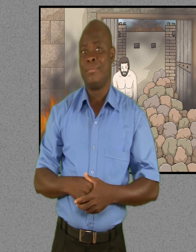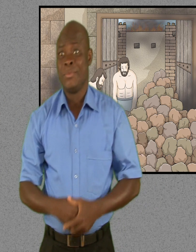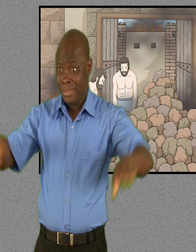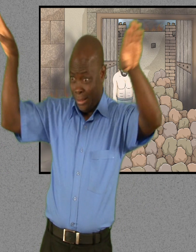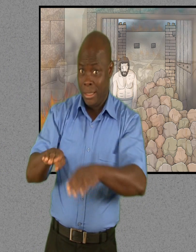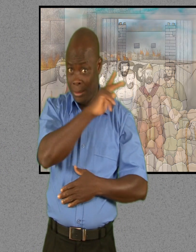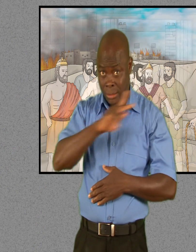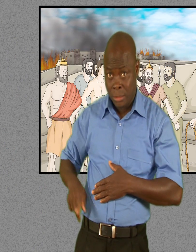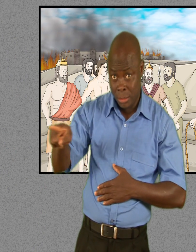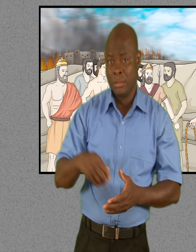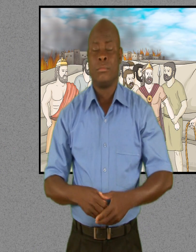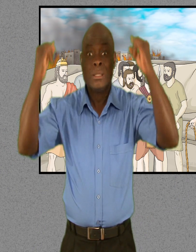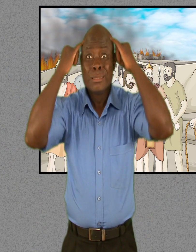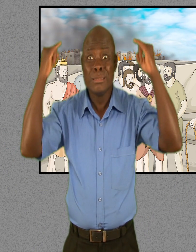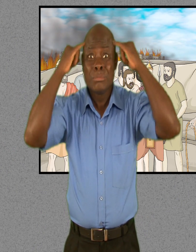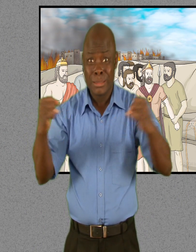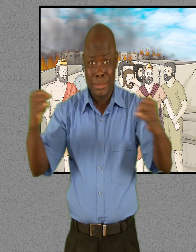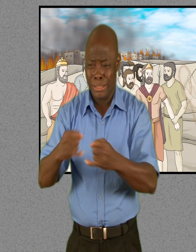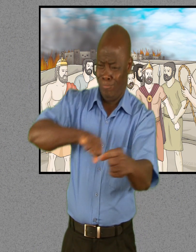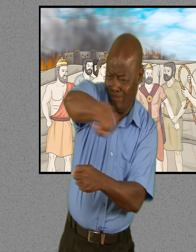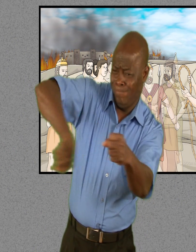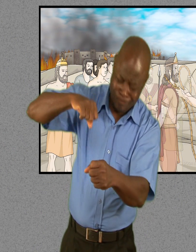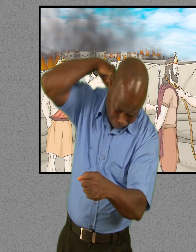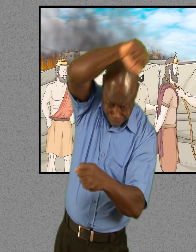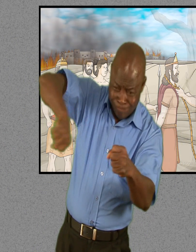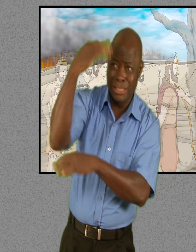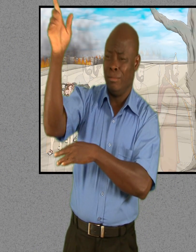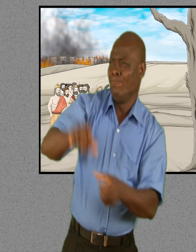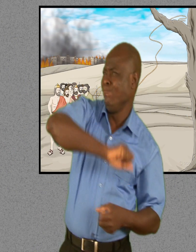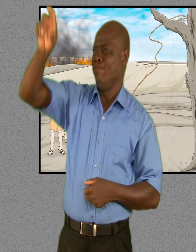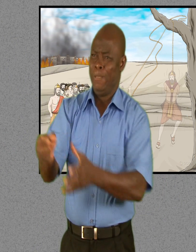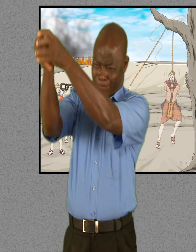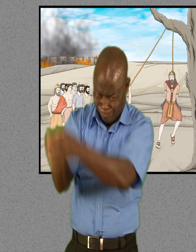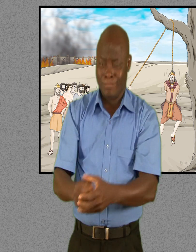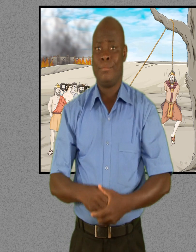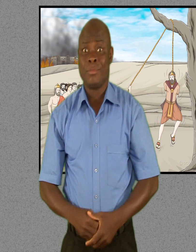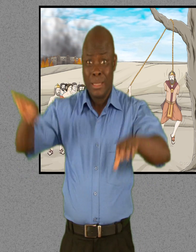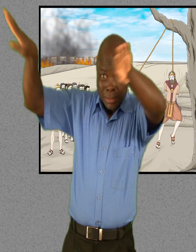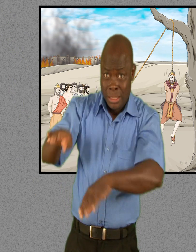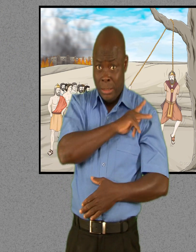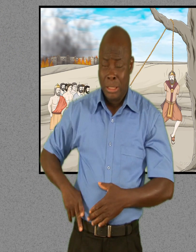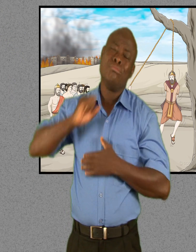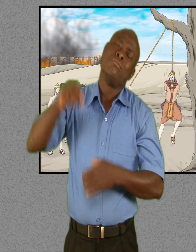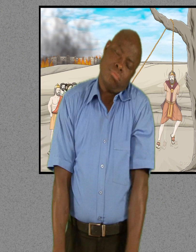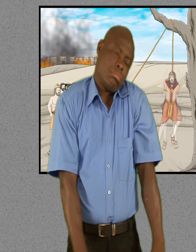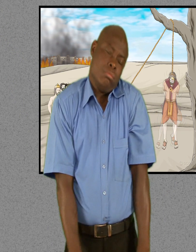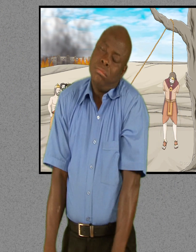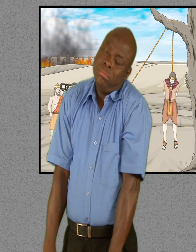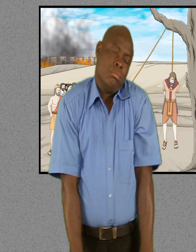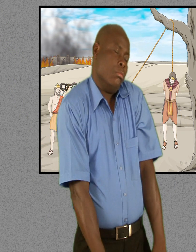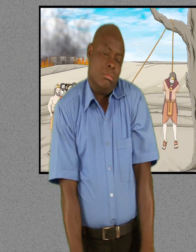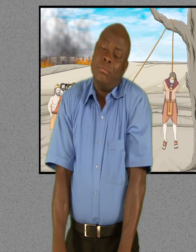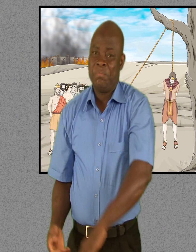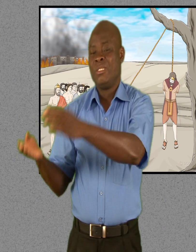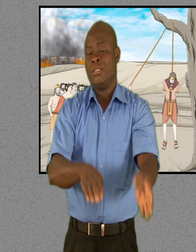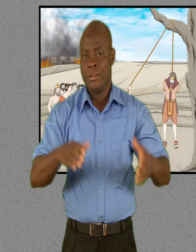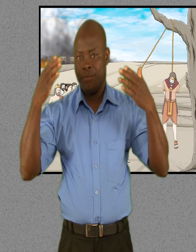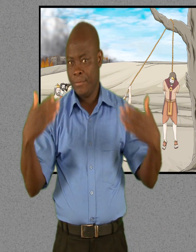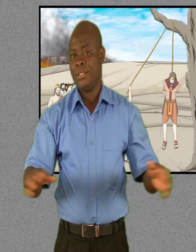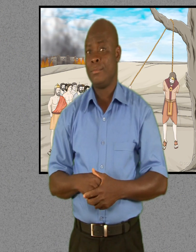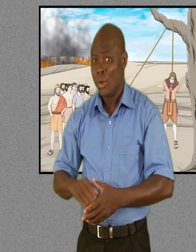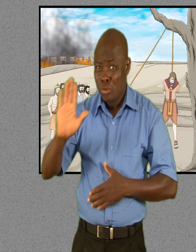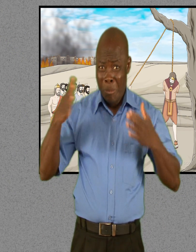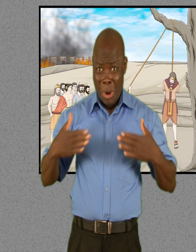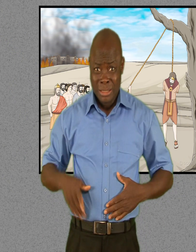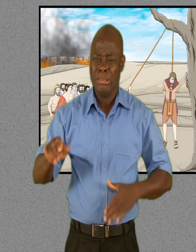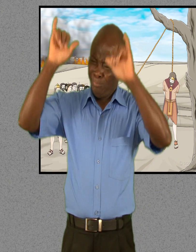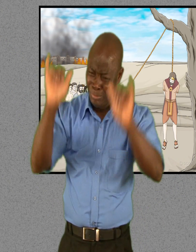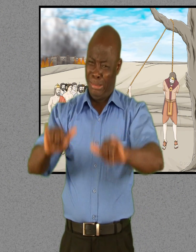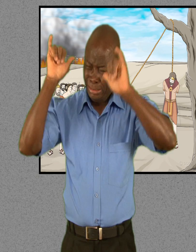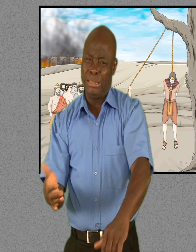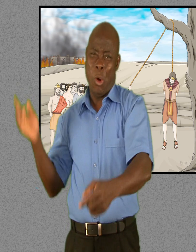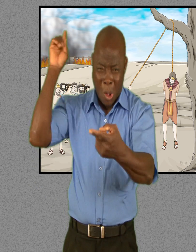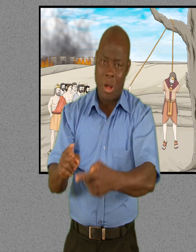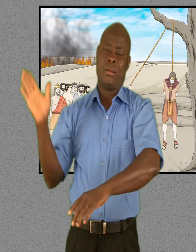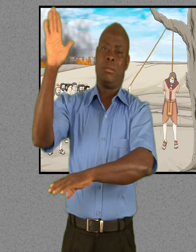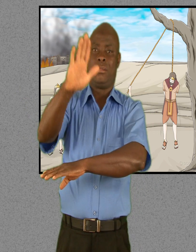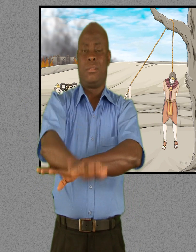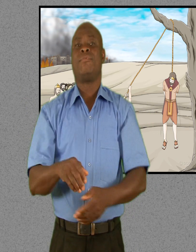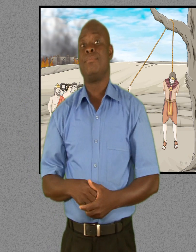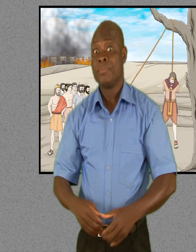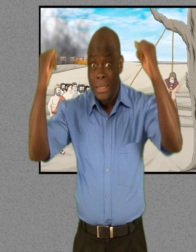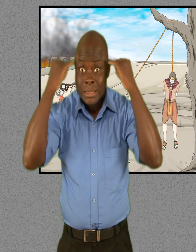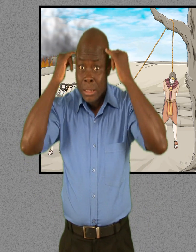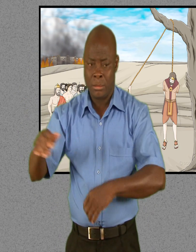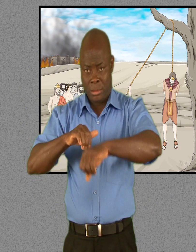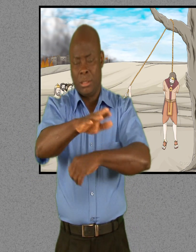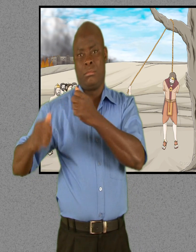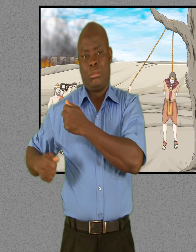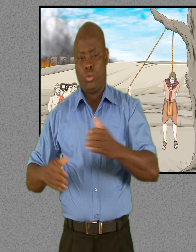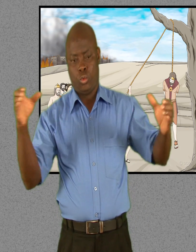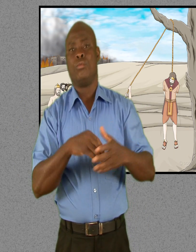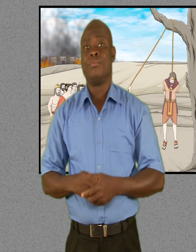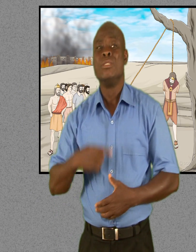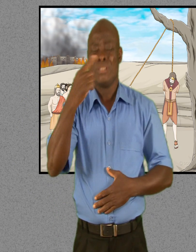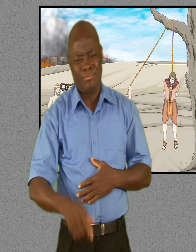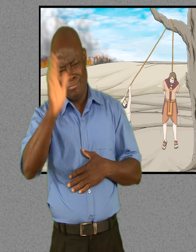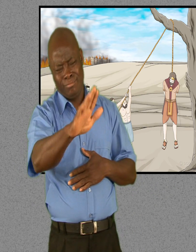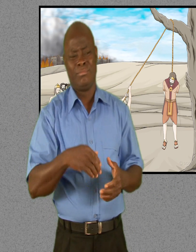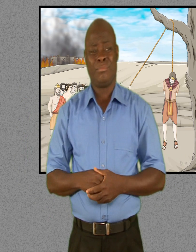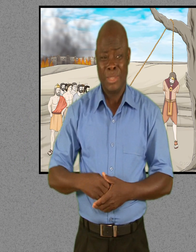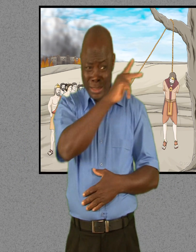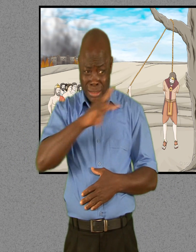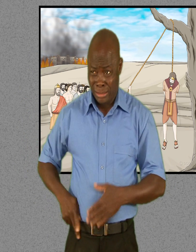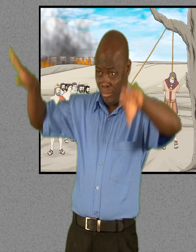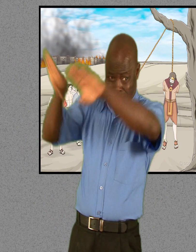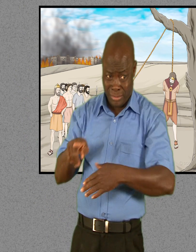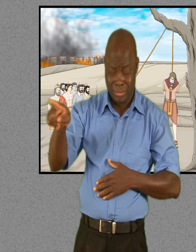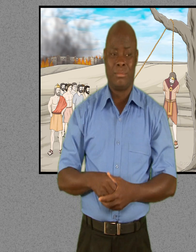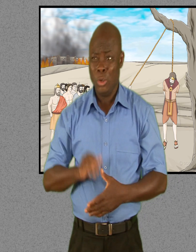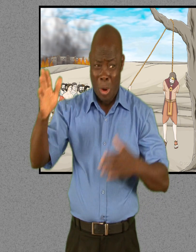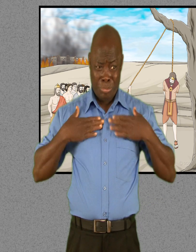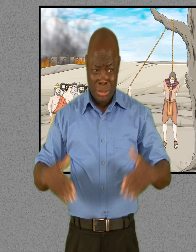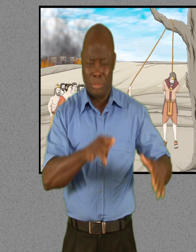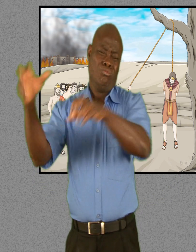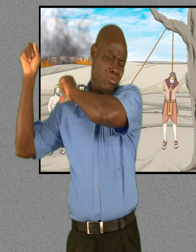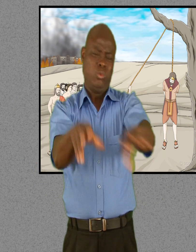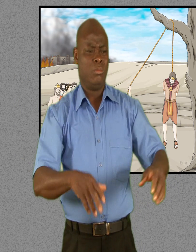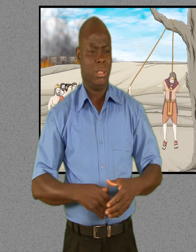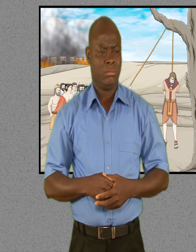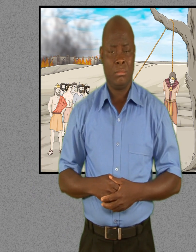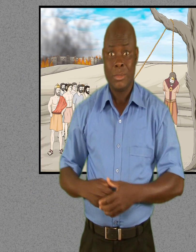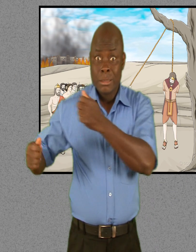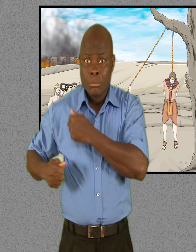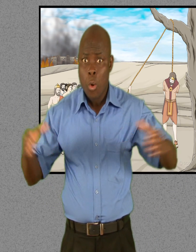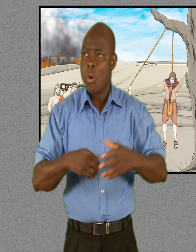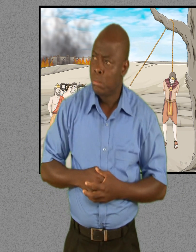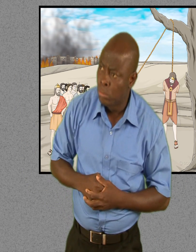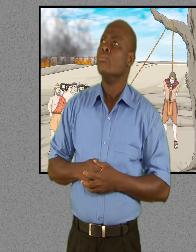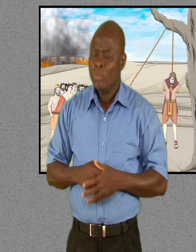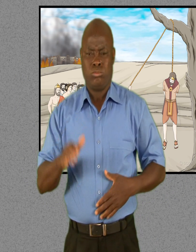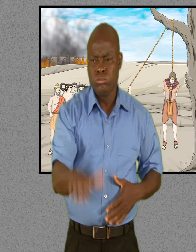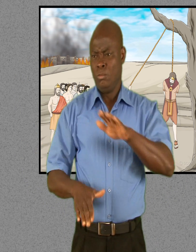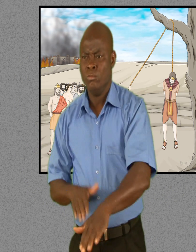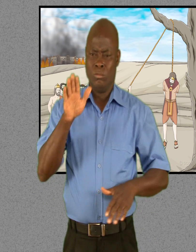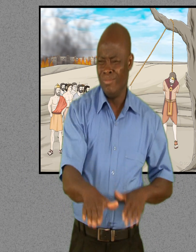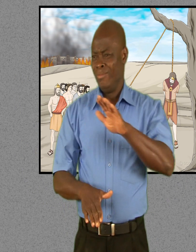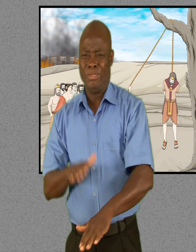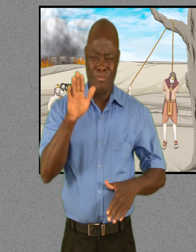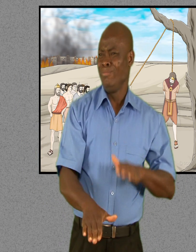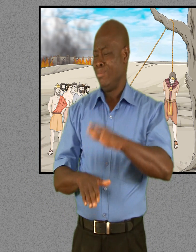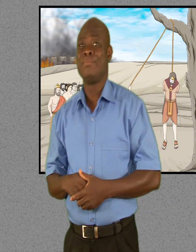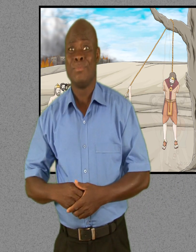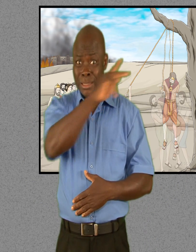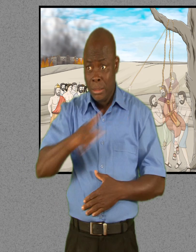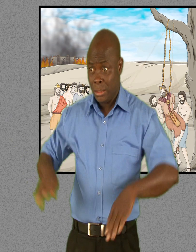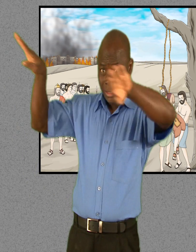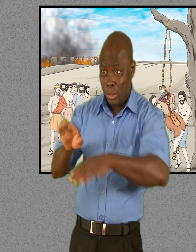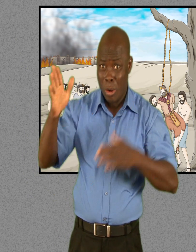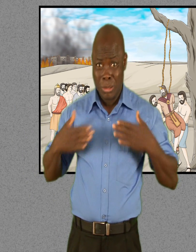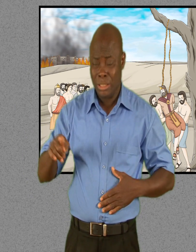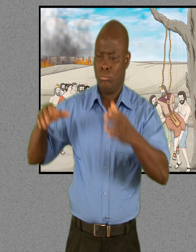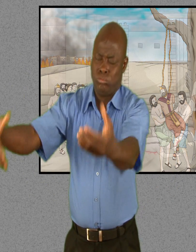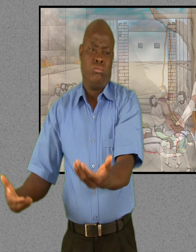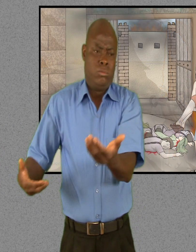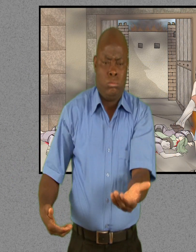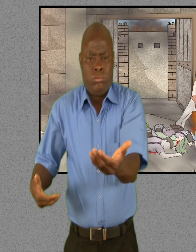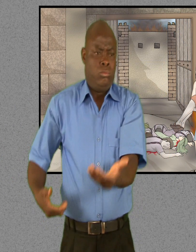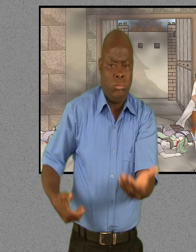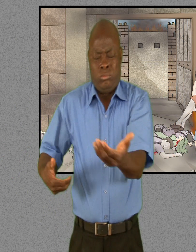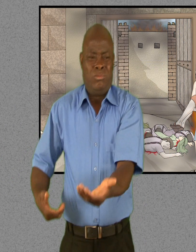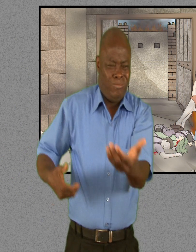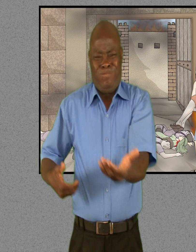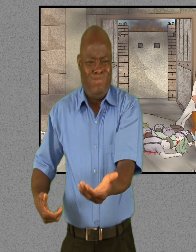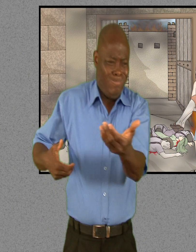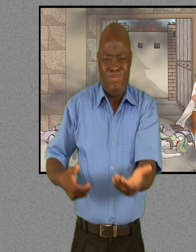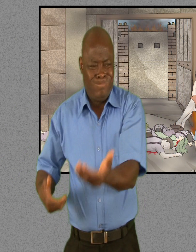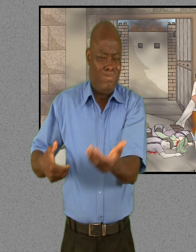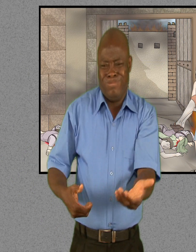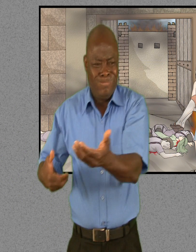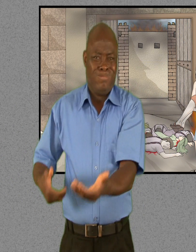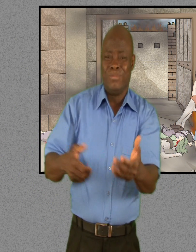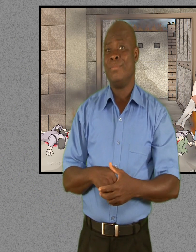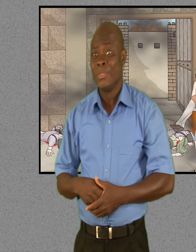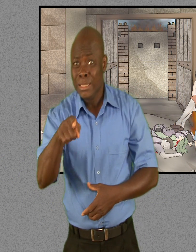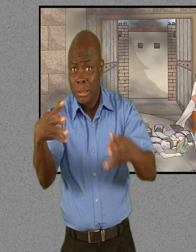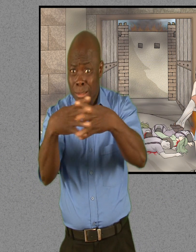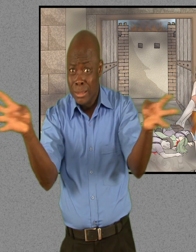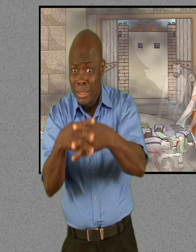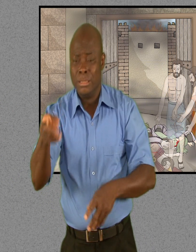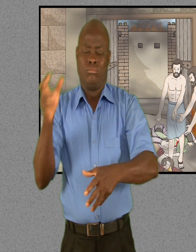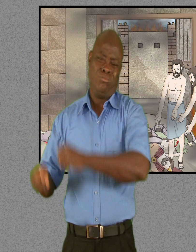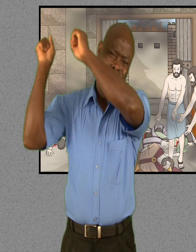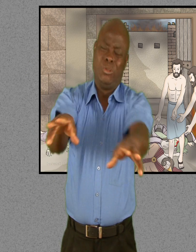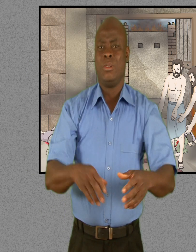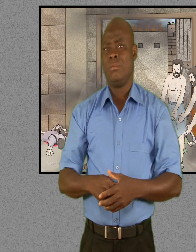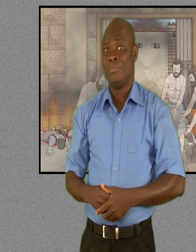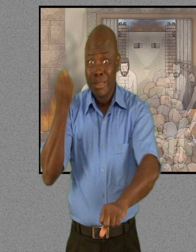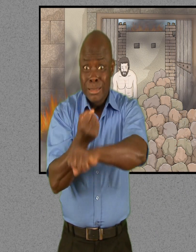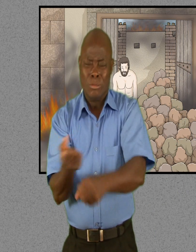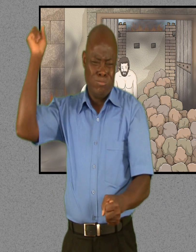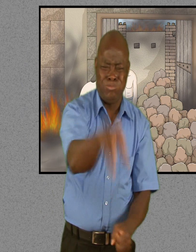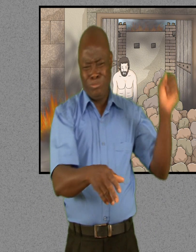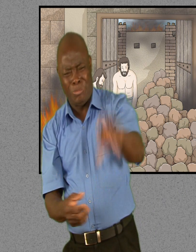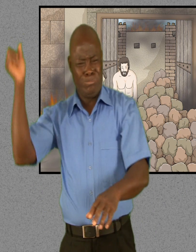He hung the king of Ai on a tree until evening, and at sunset Joshua commanded that they take down the body from the tree and throw it down at the entrance of the city gate.